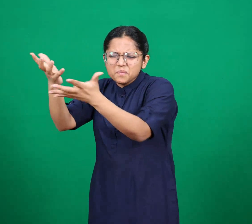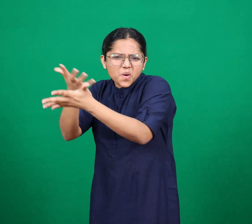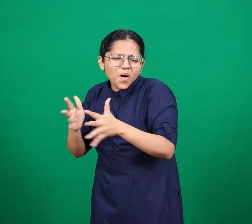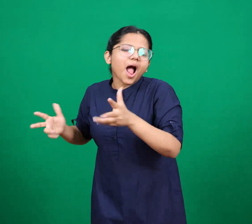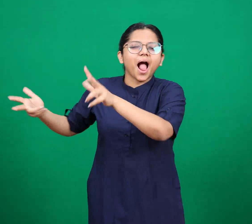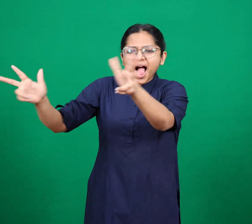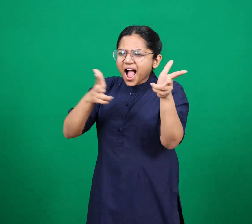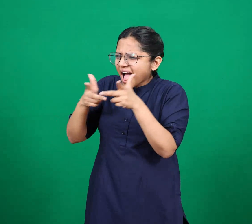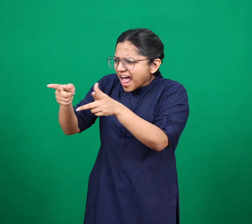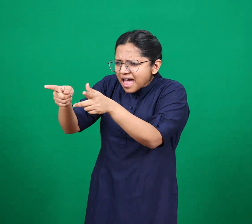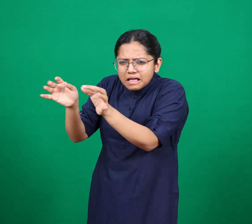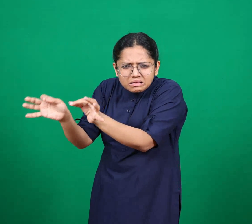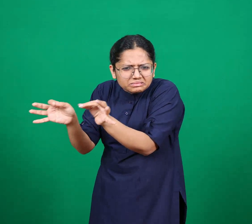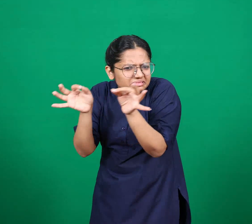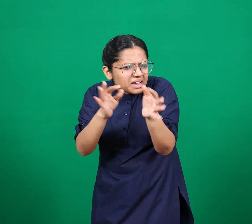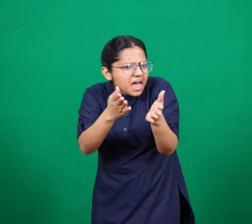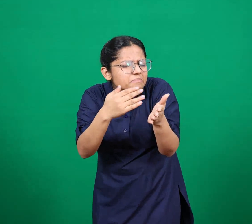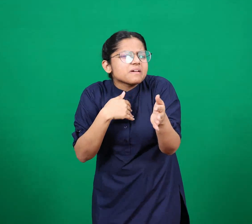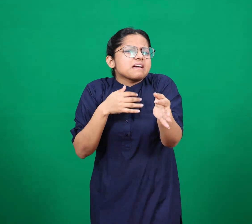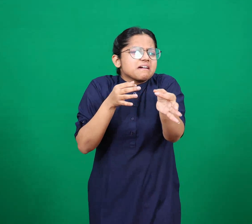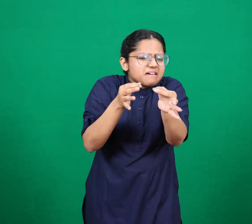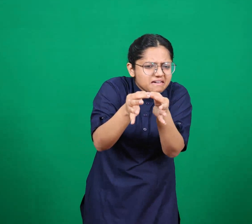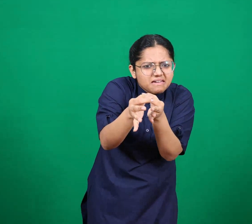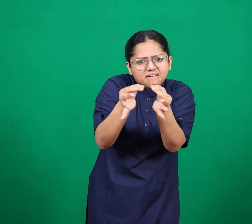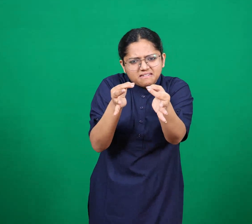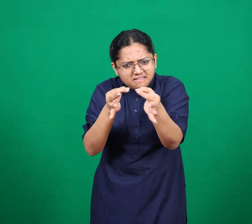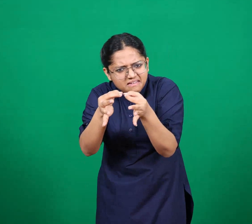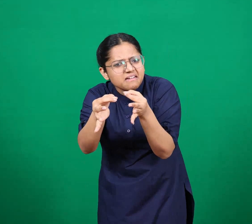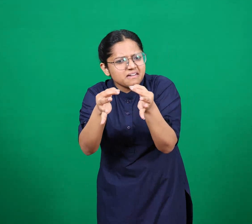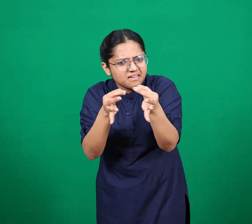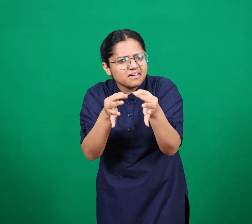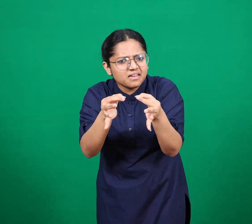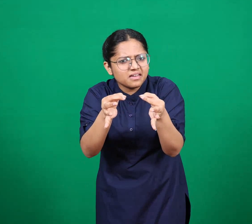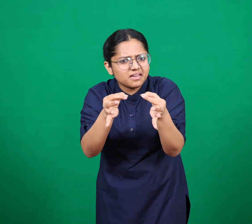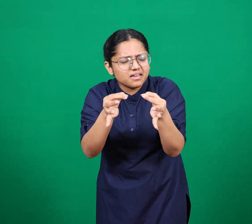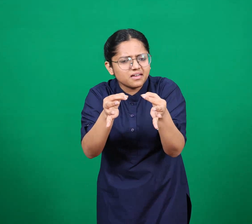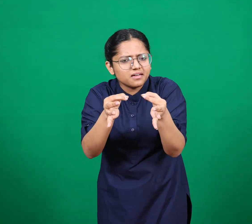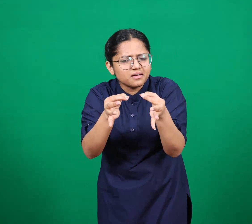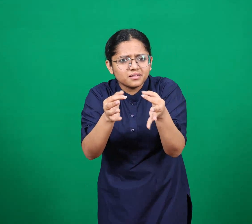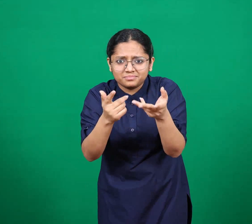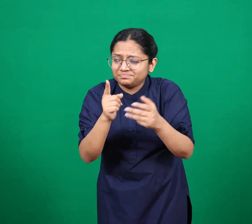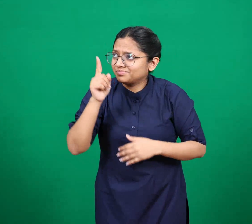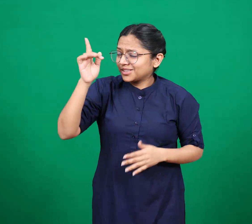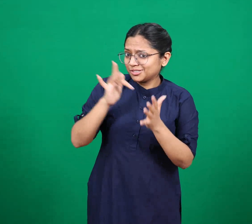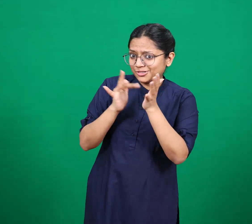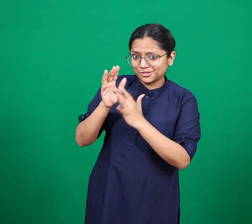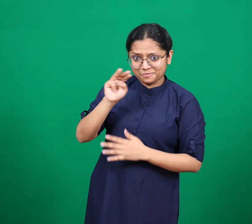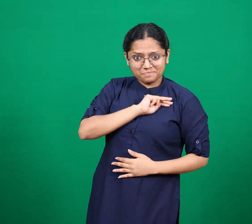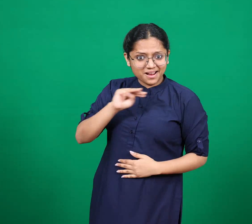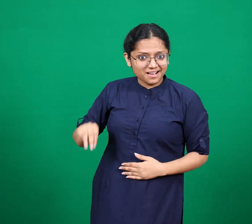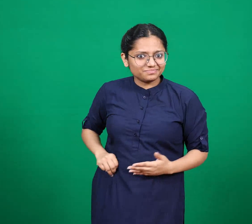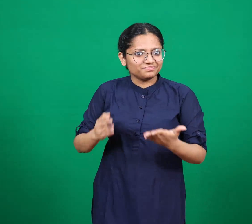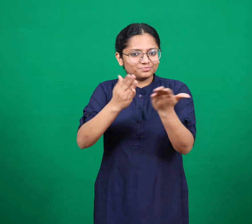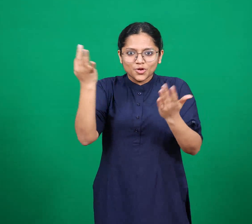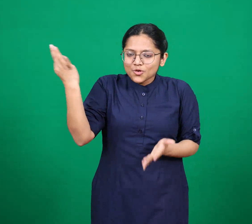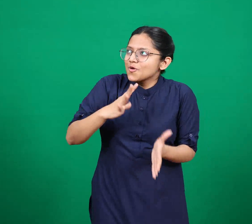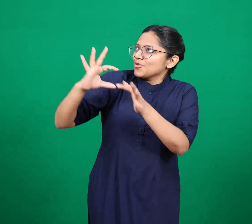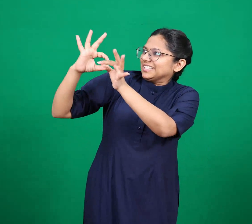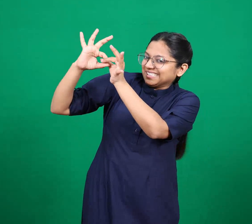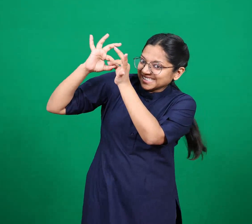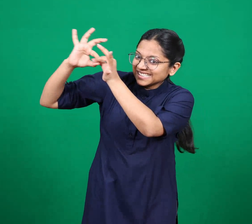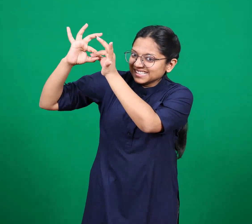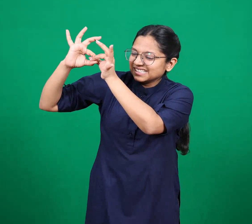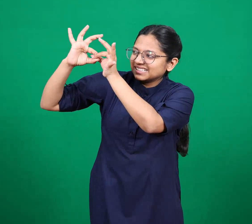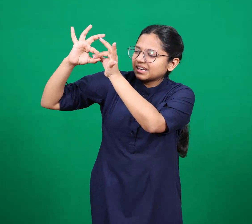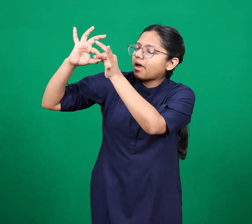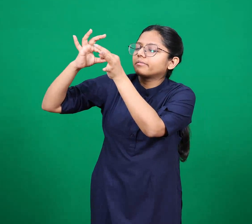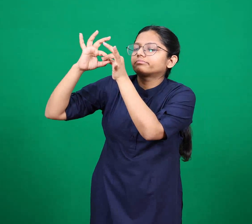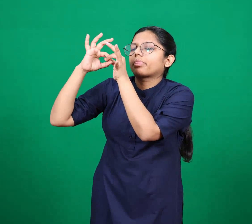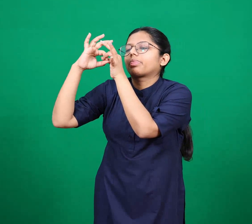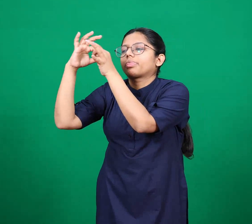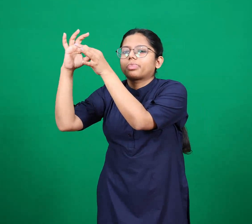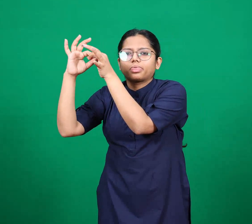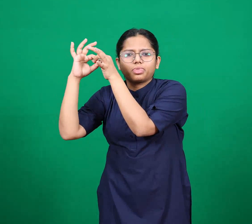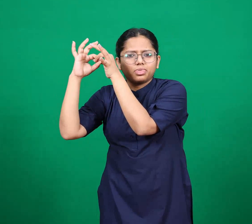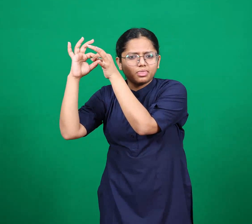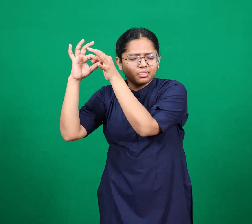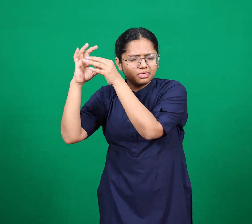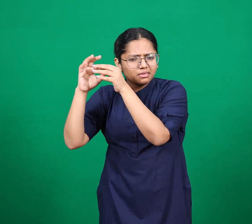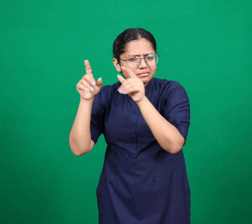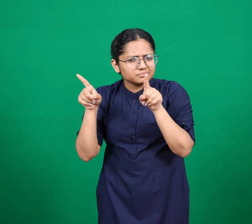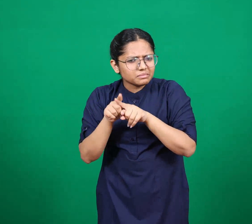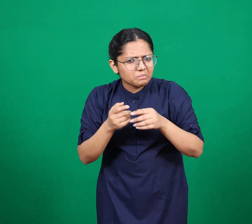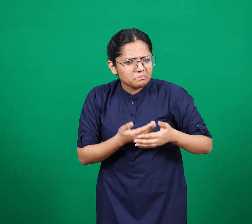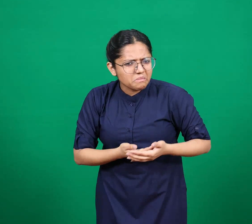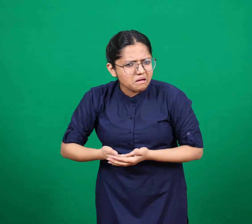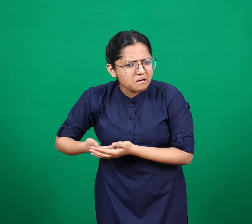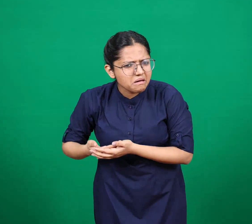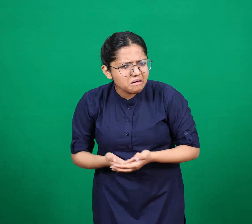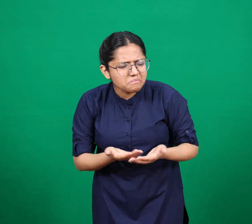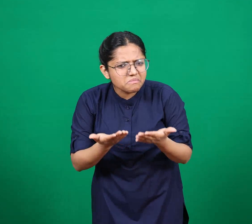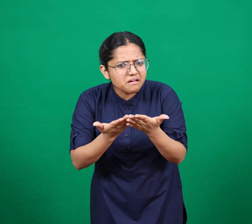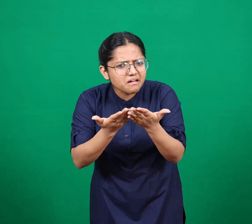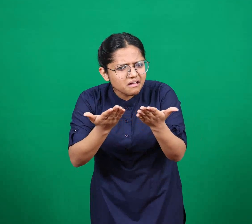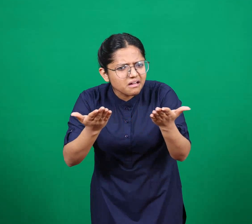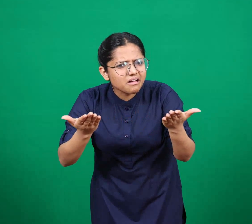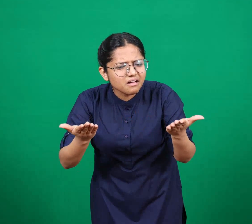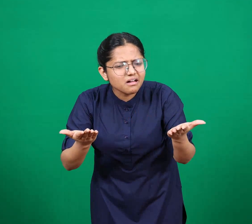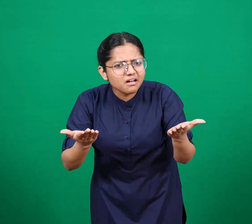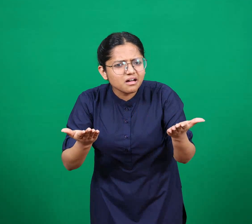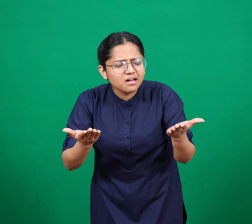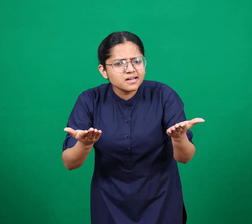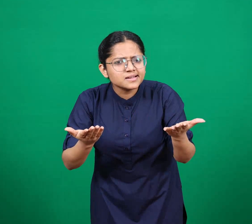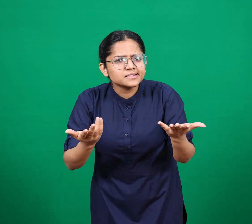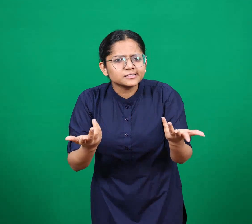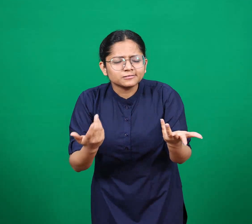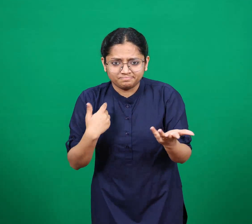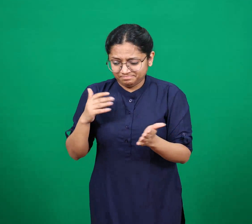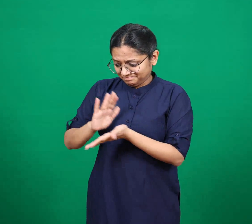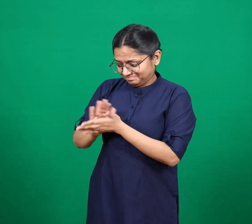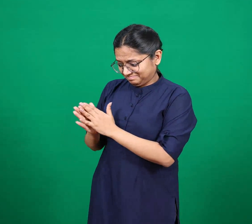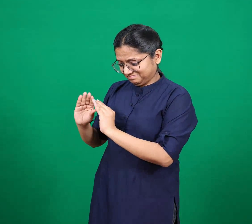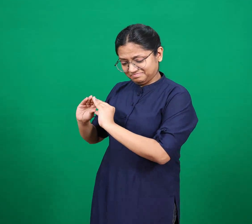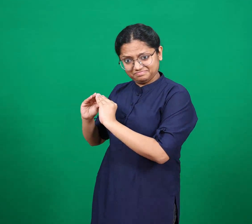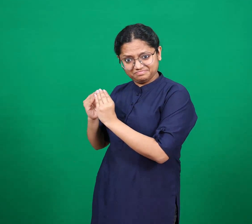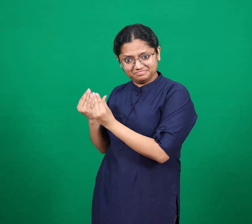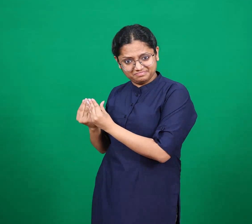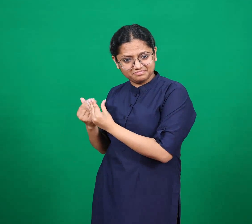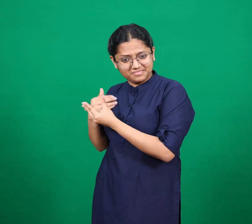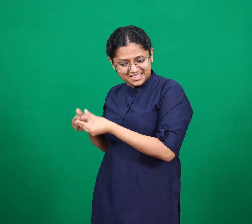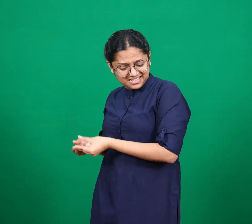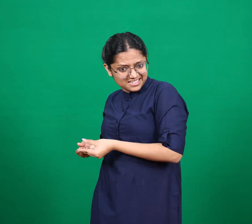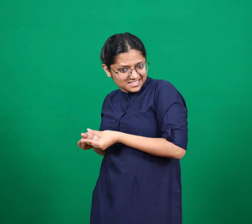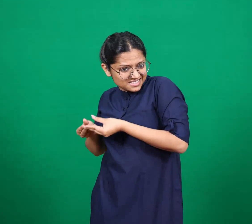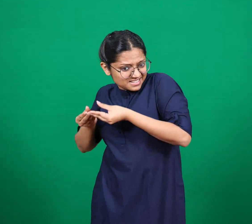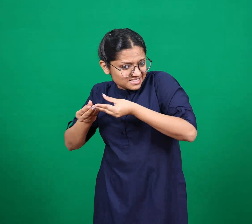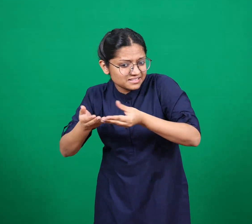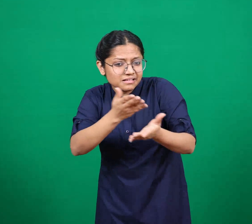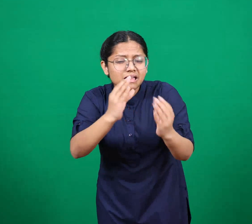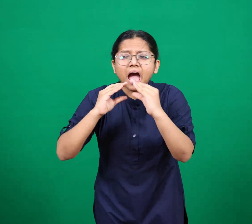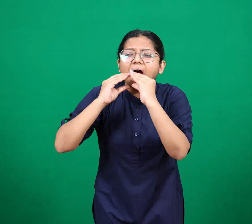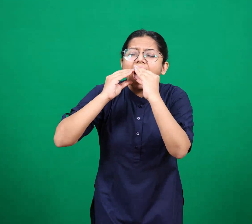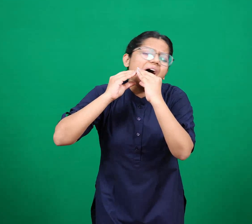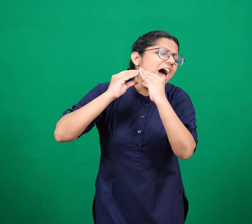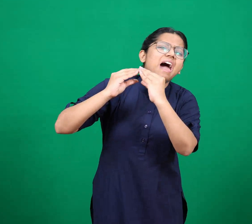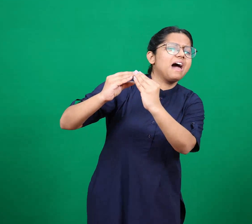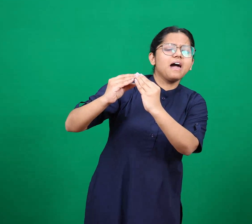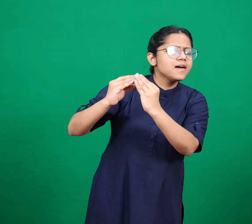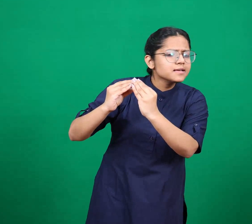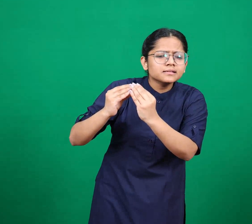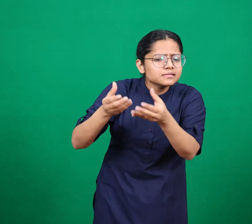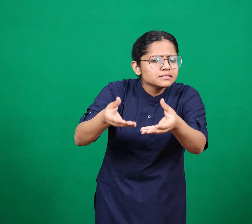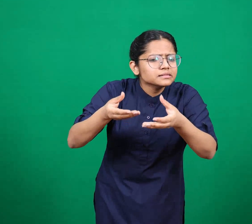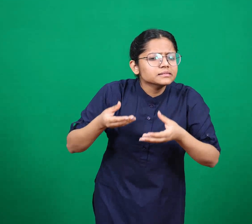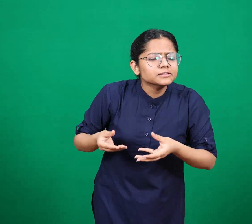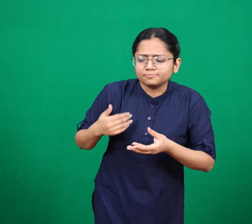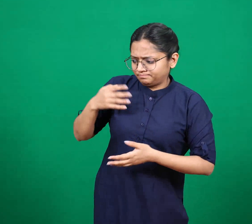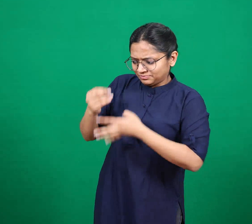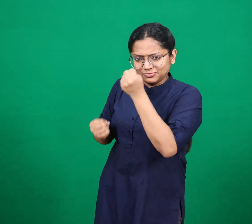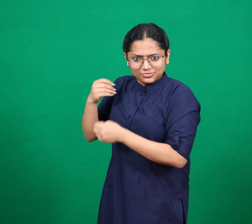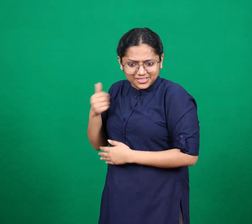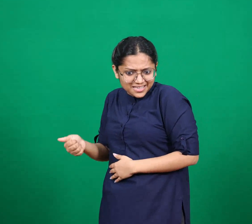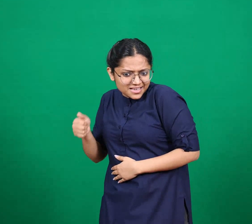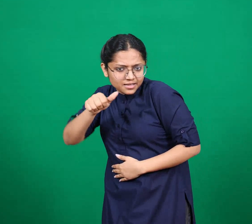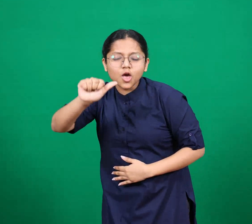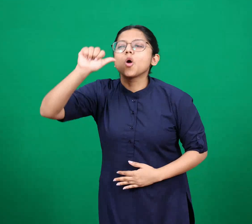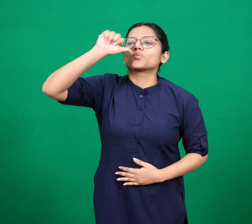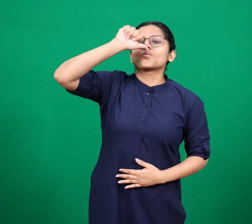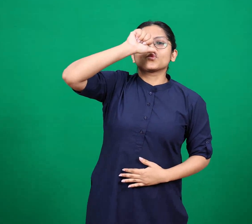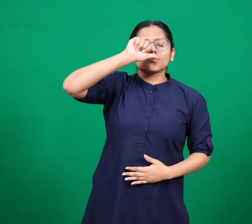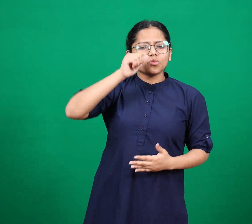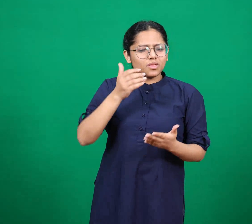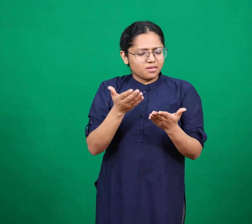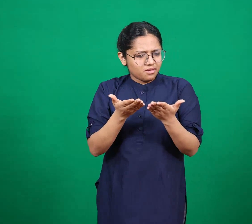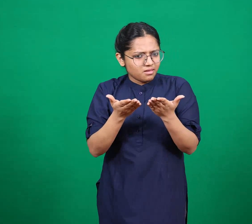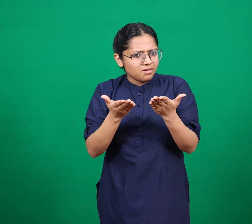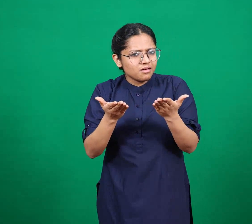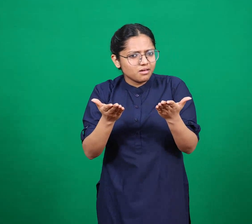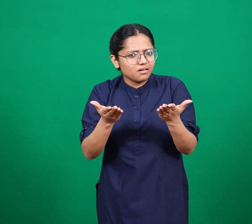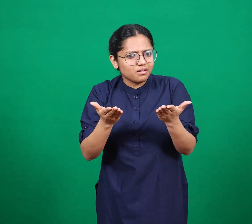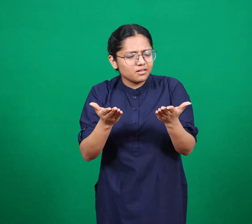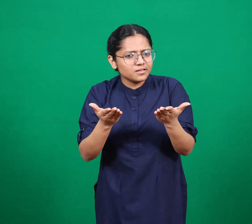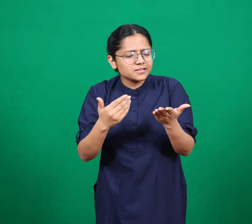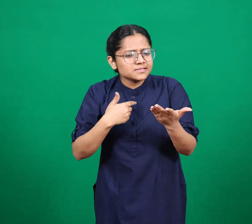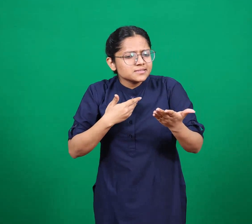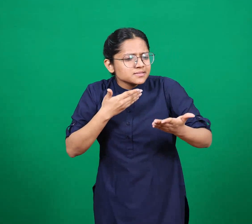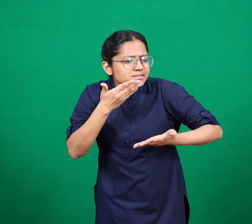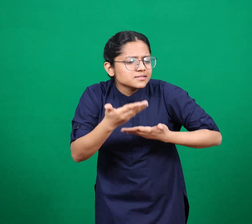I gave you milk, not solid food, for you were not yet ready for solid food.